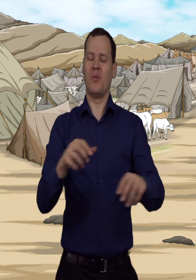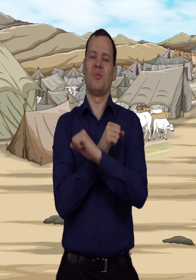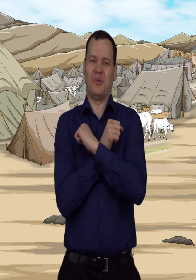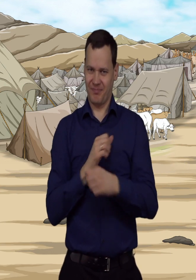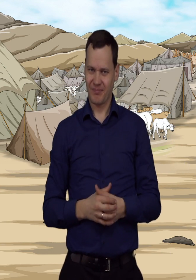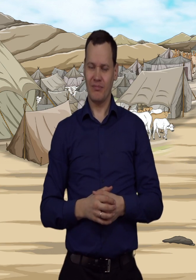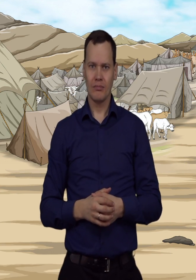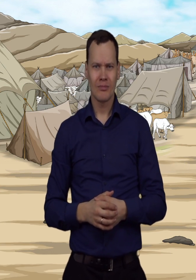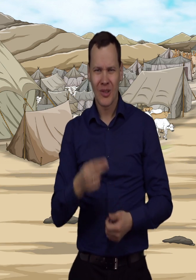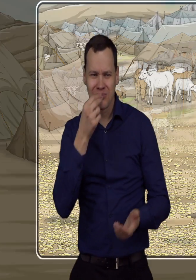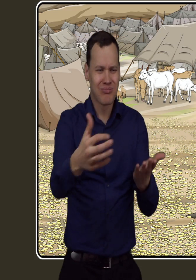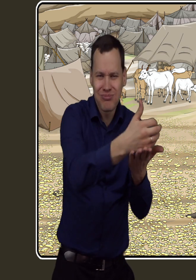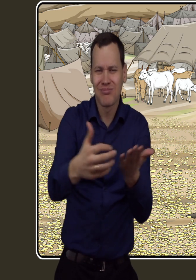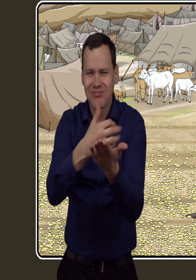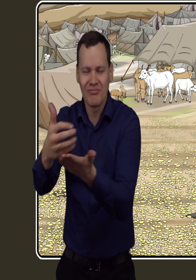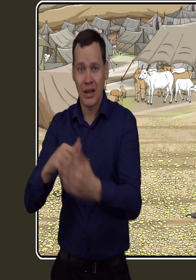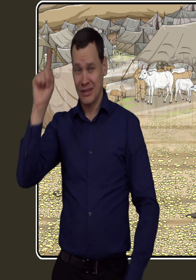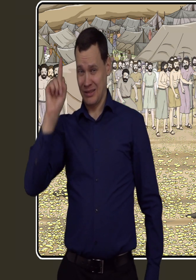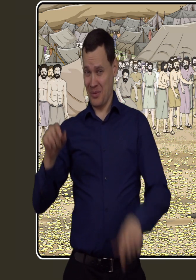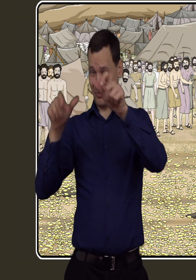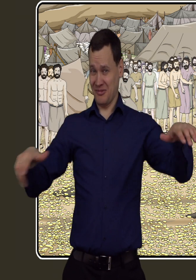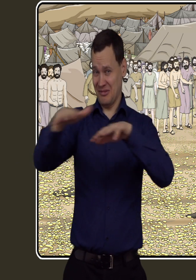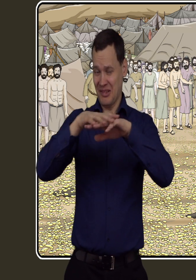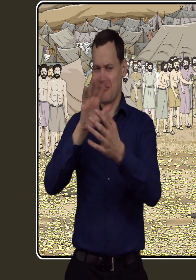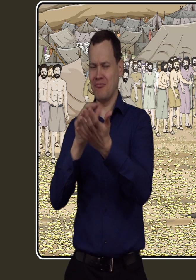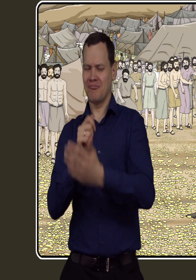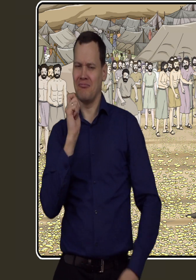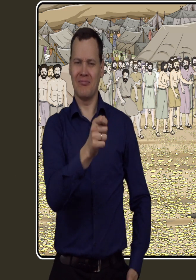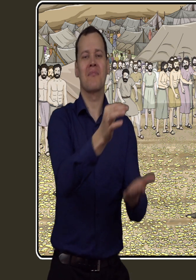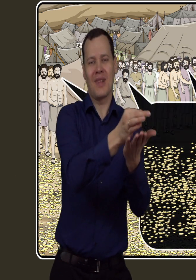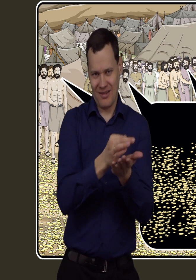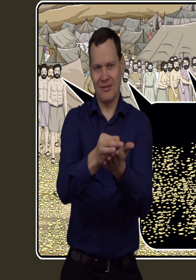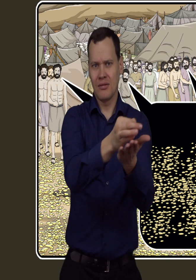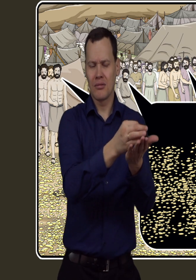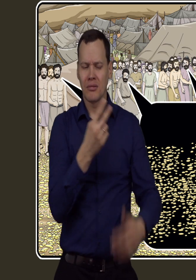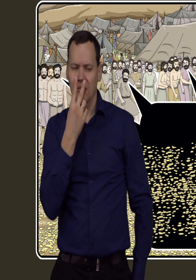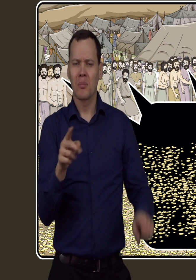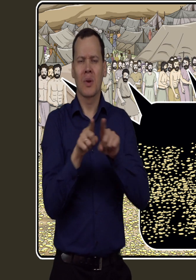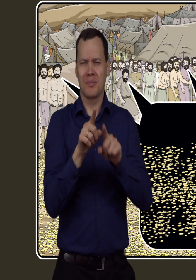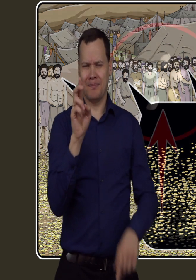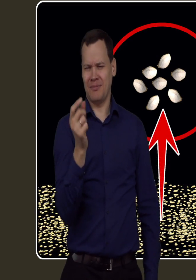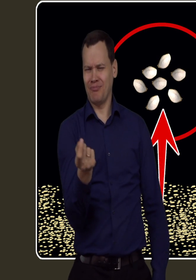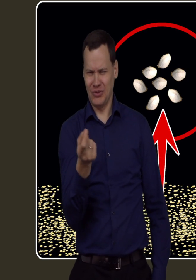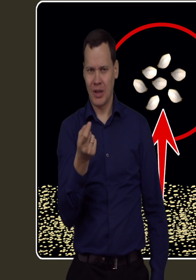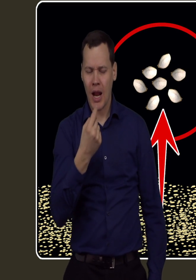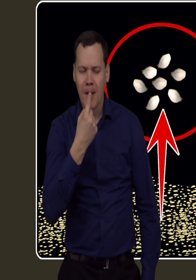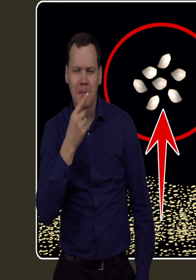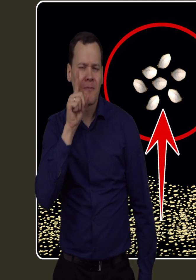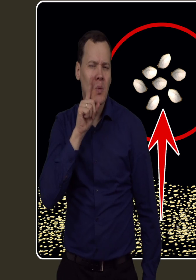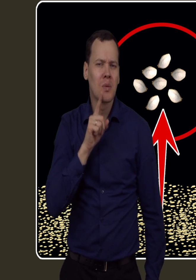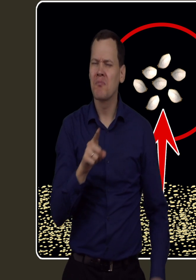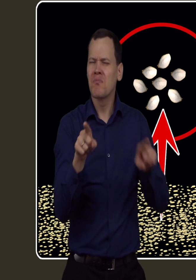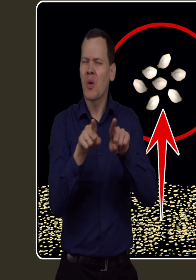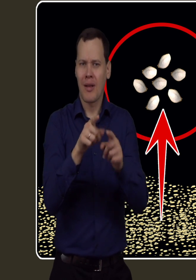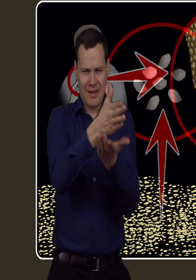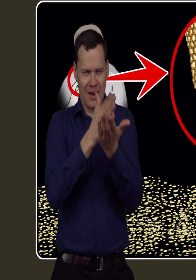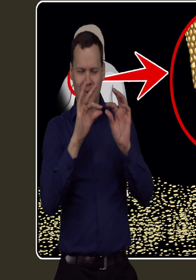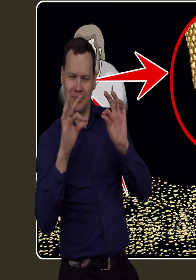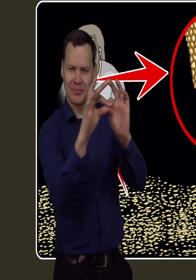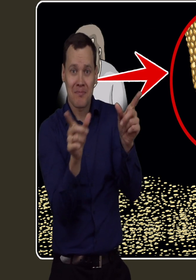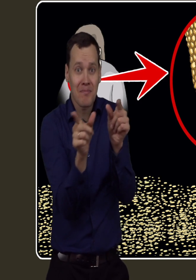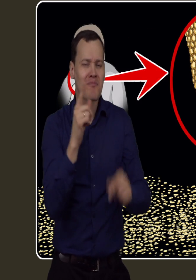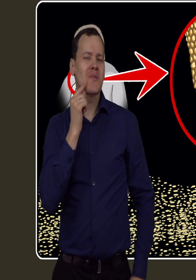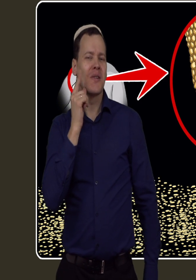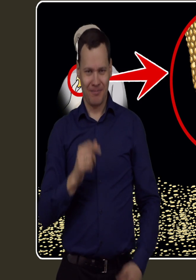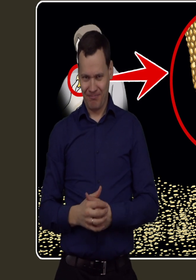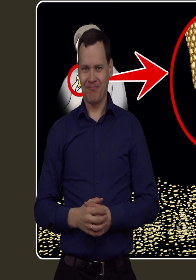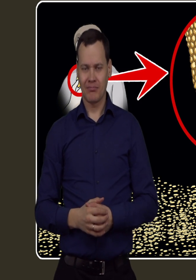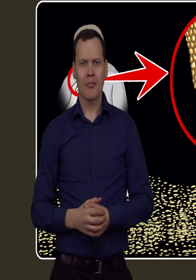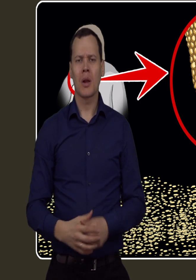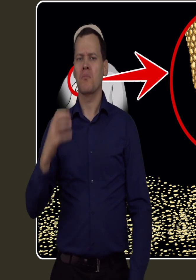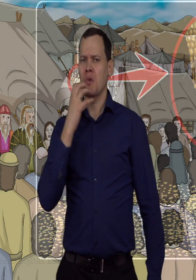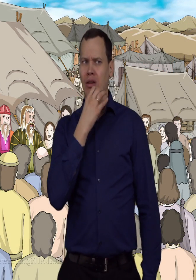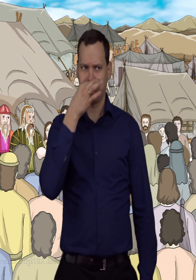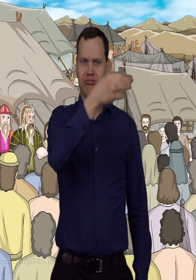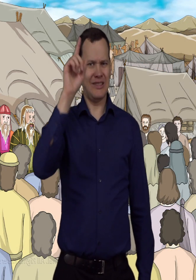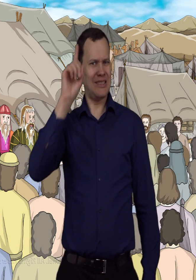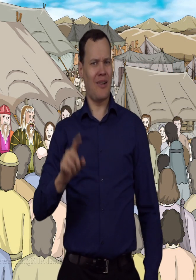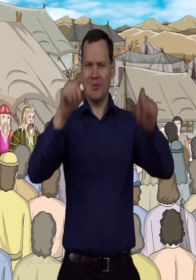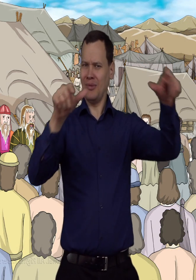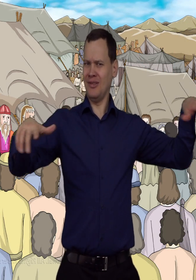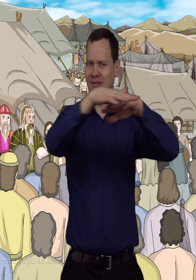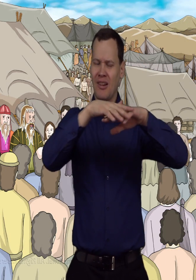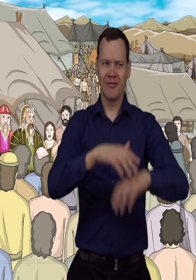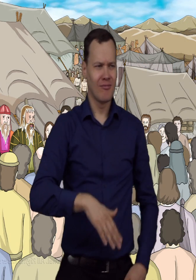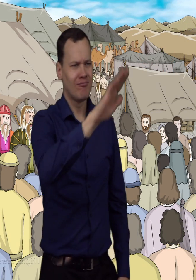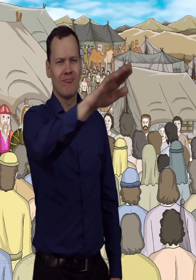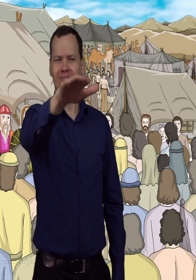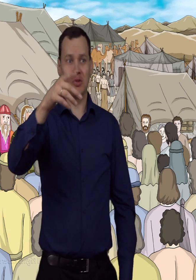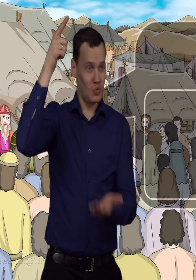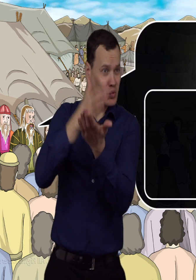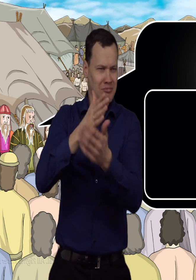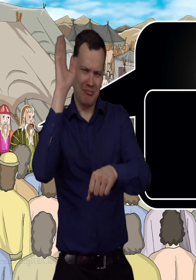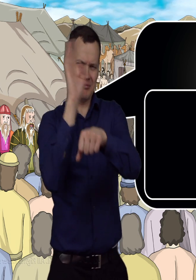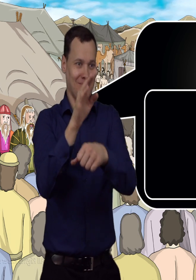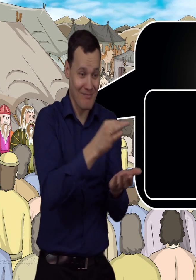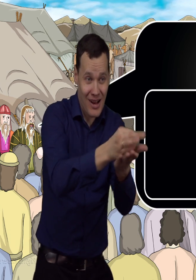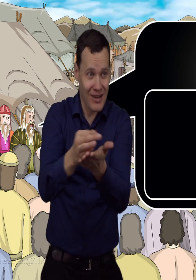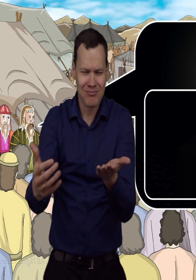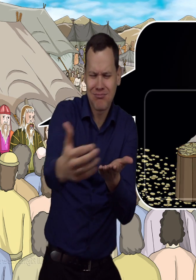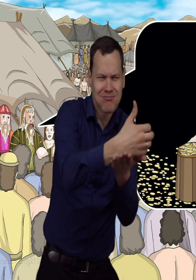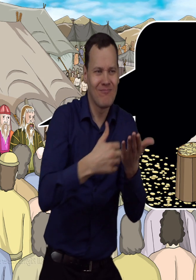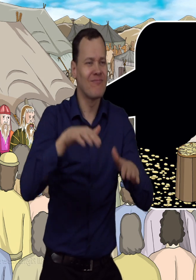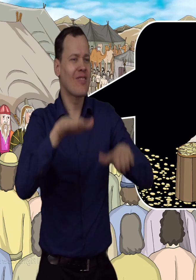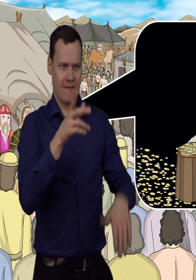Now the house of Israel called the bread manna. It was white like coriander seed and tasted like wafers made with honey.